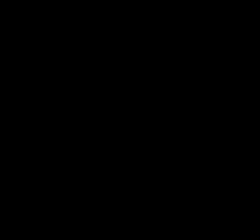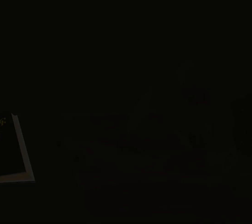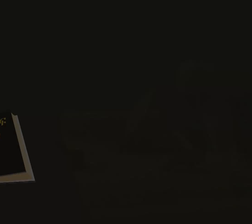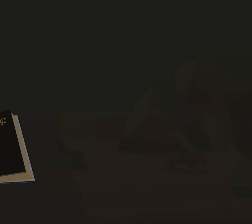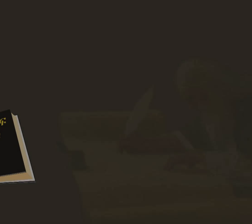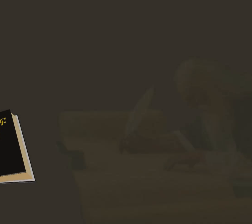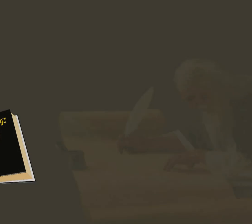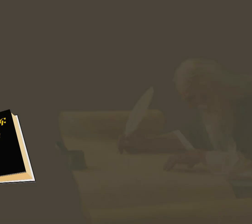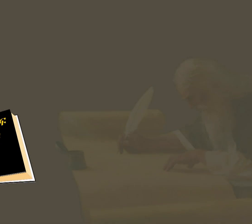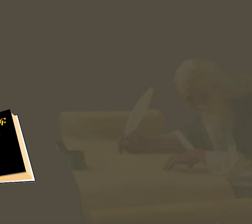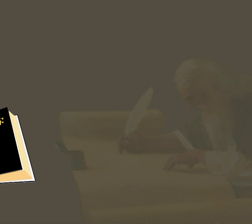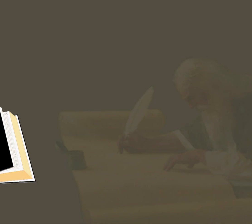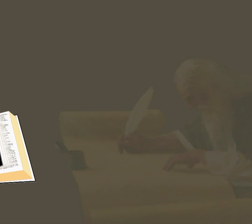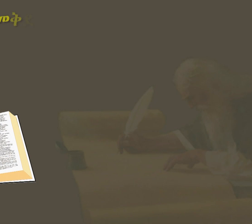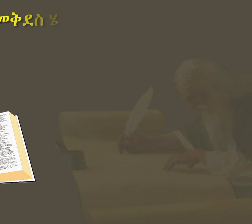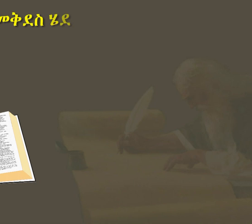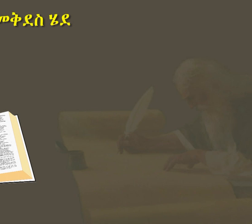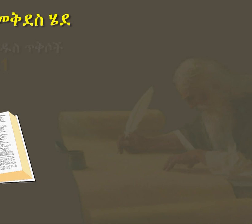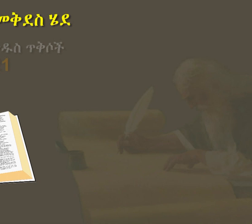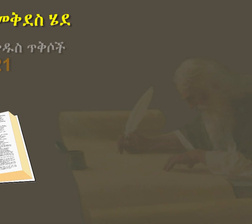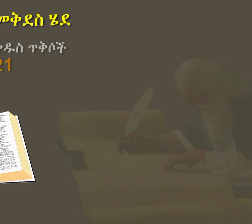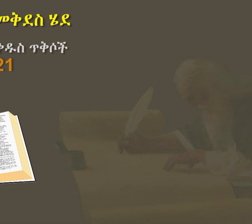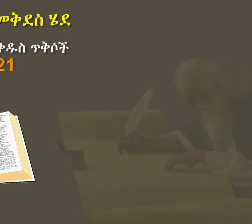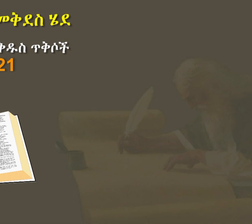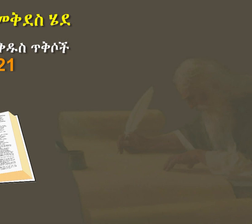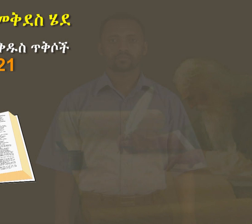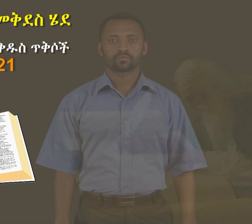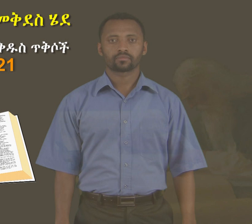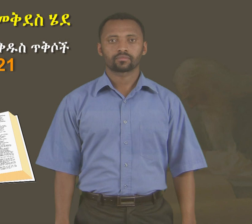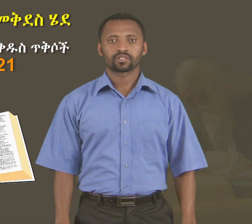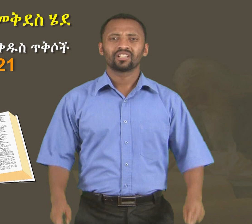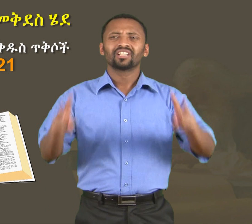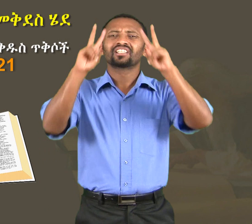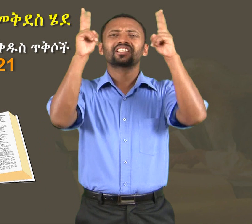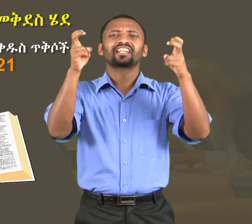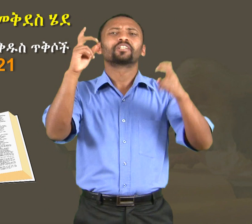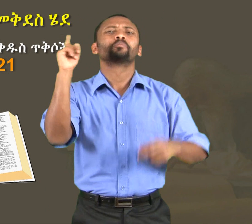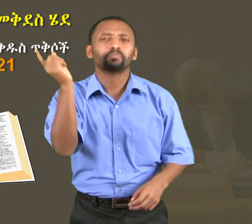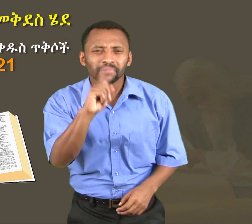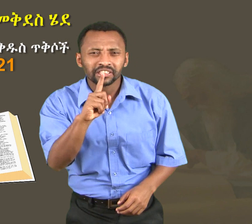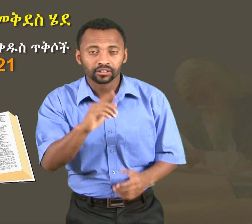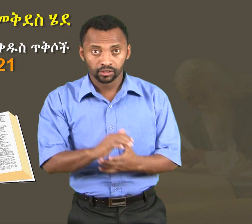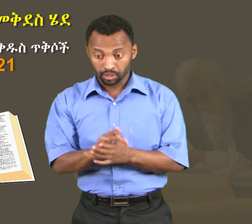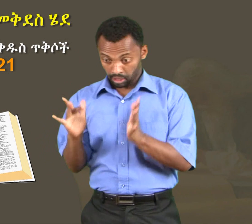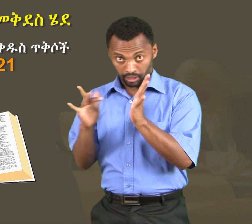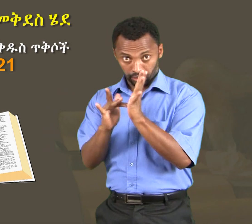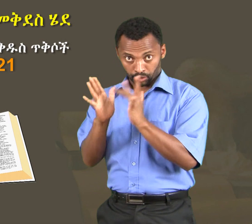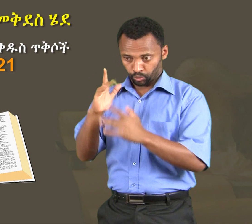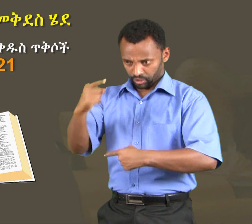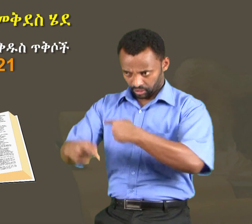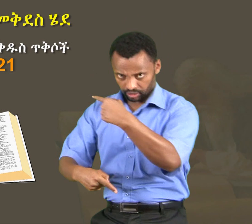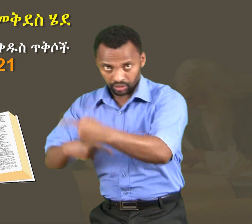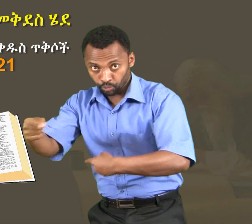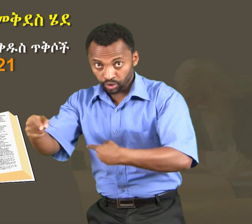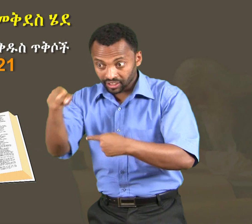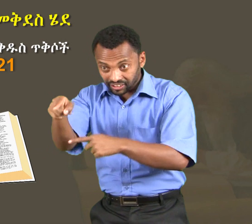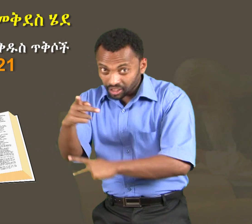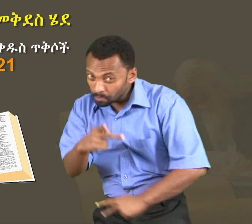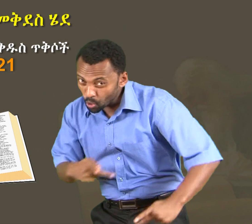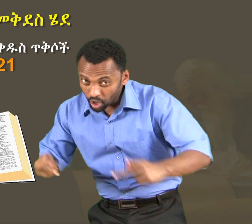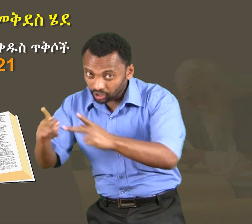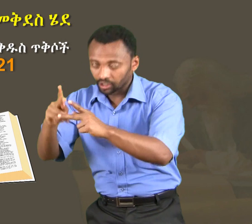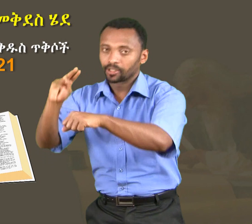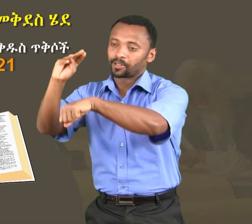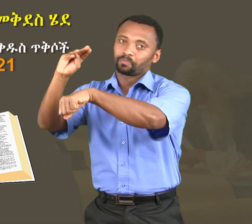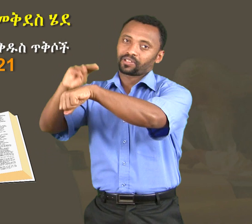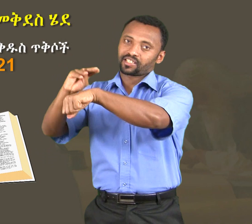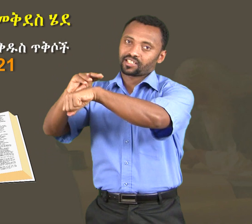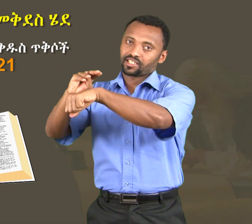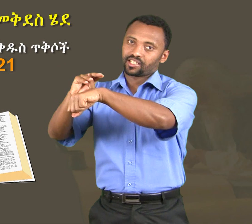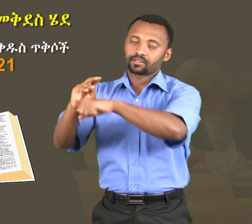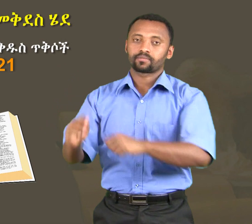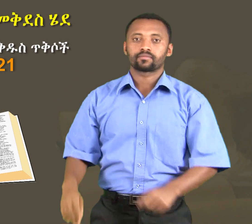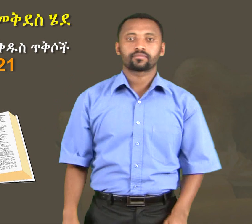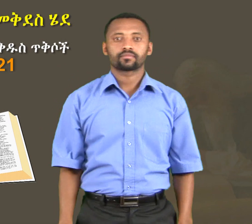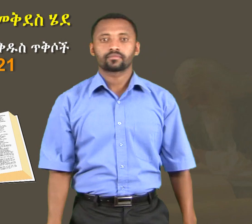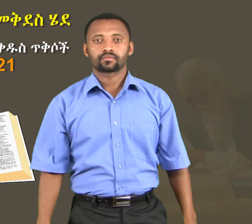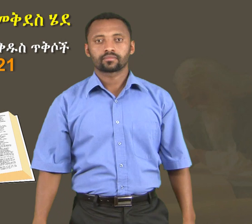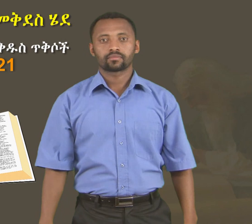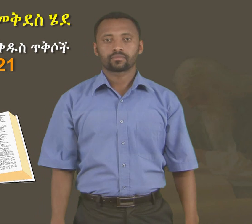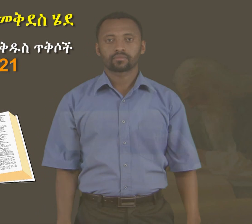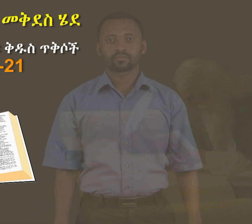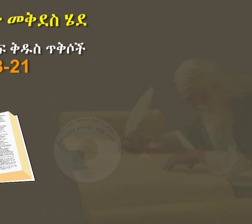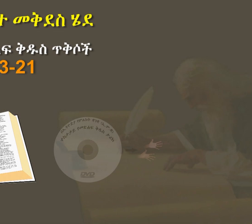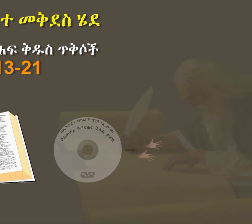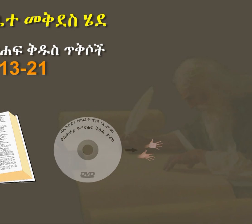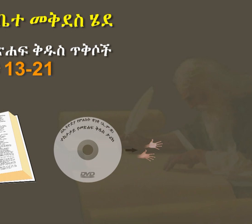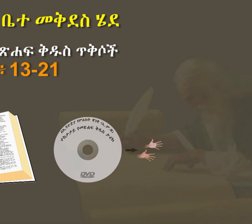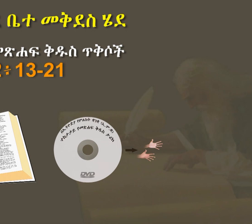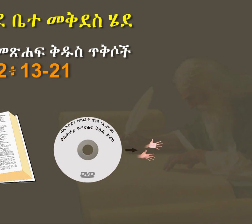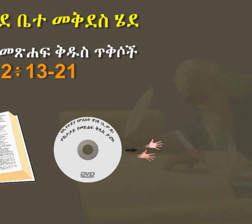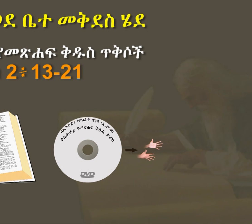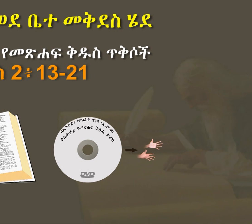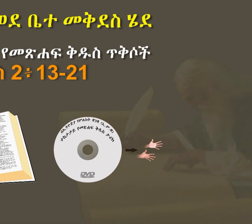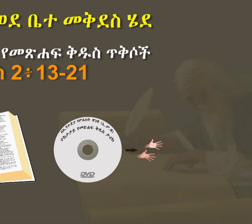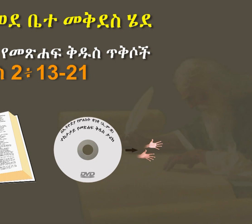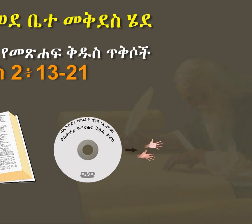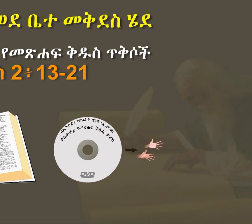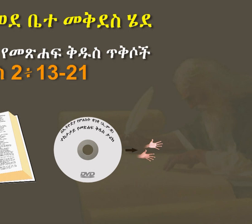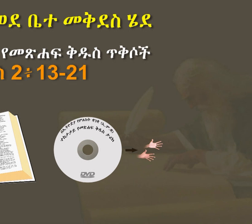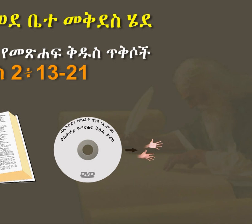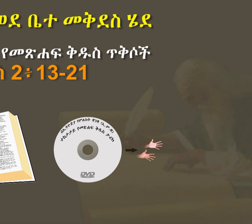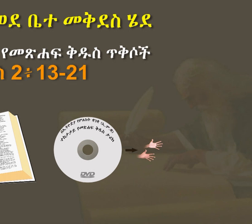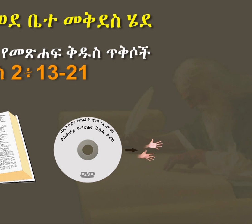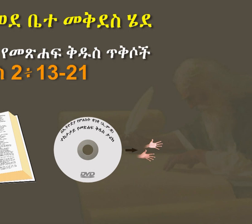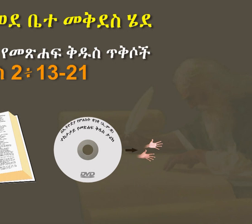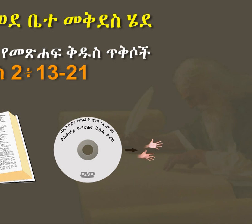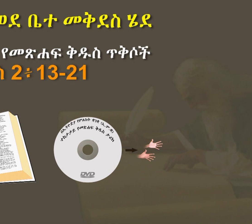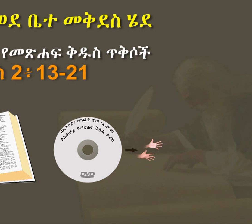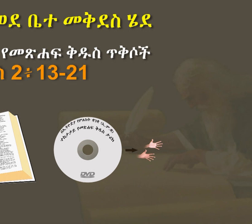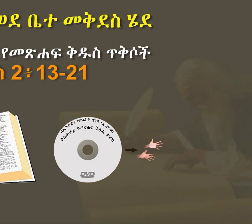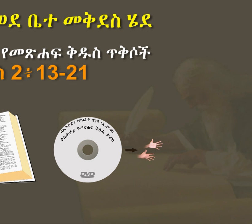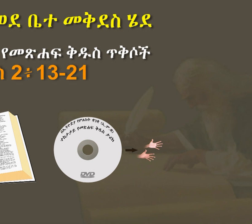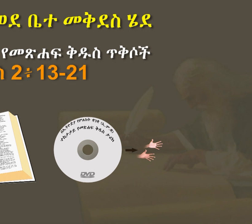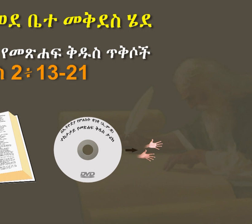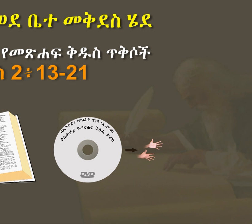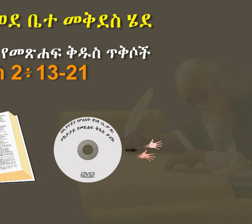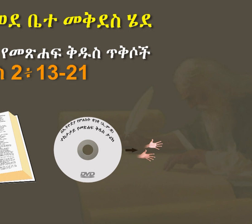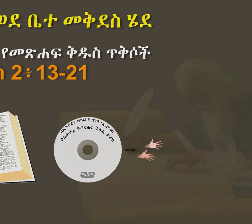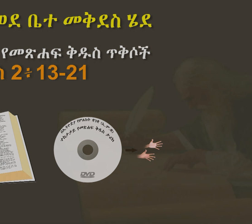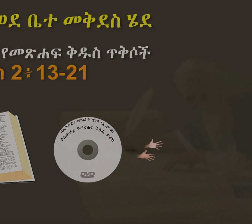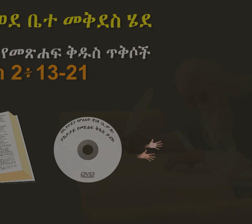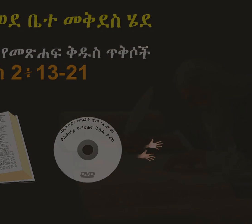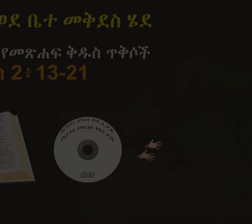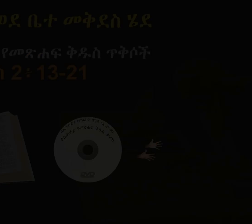Jesus goes to the temple